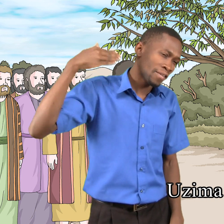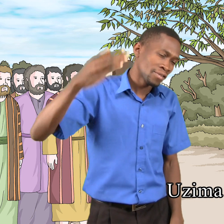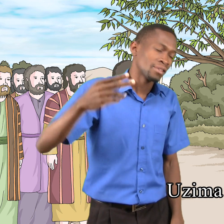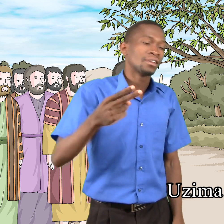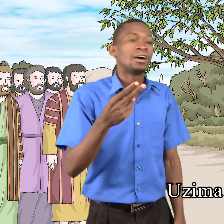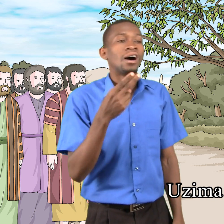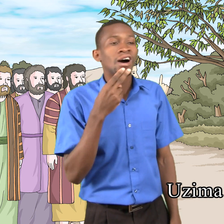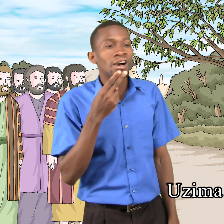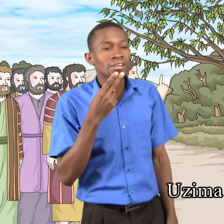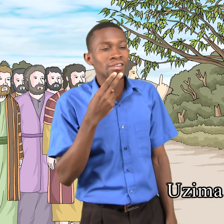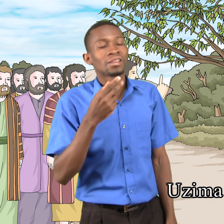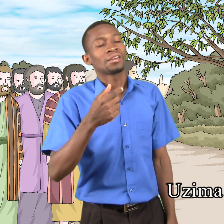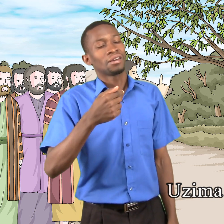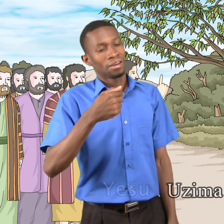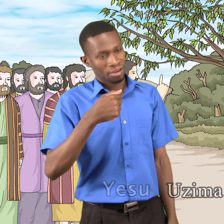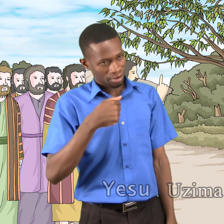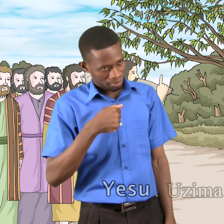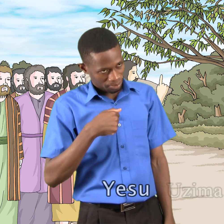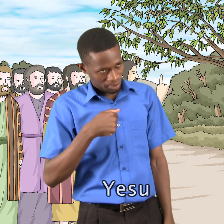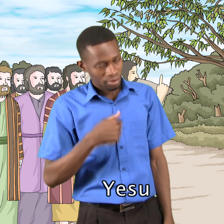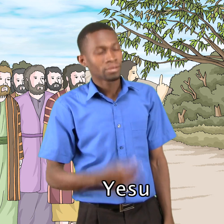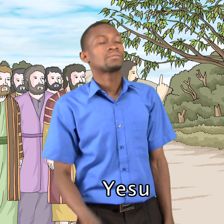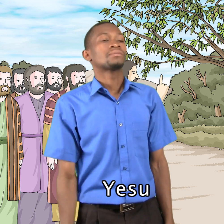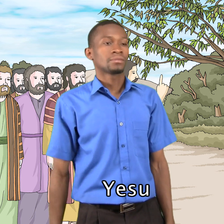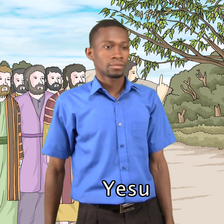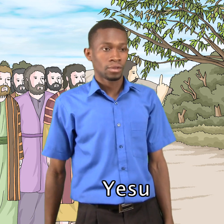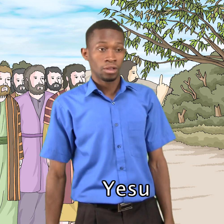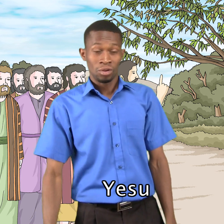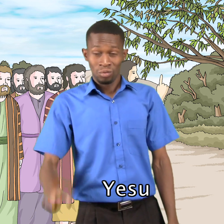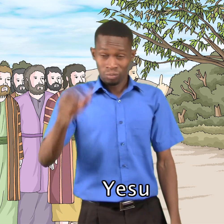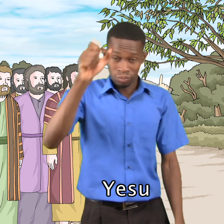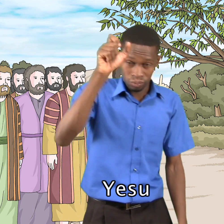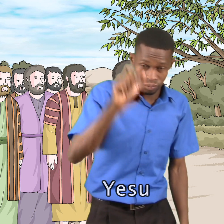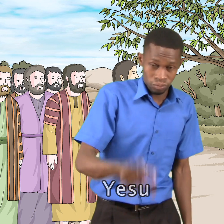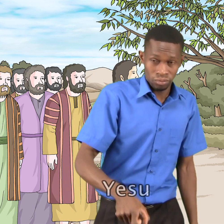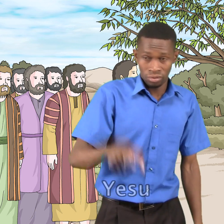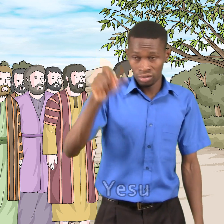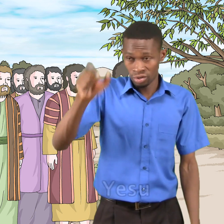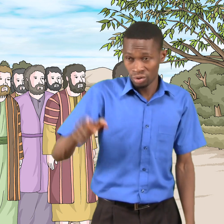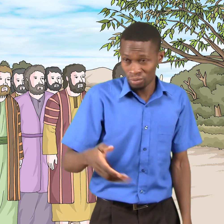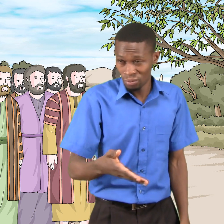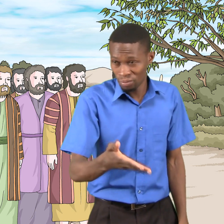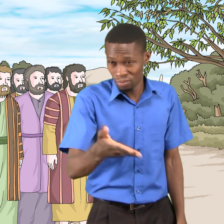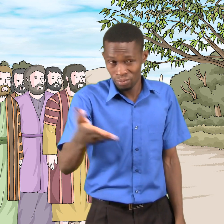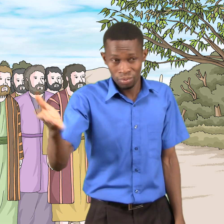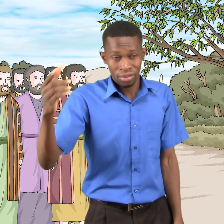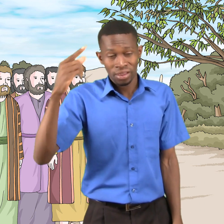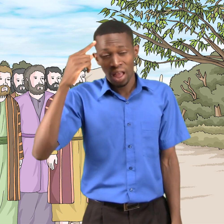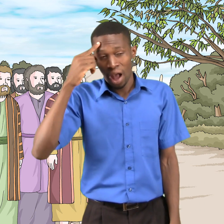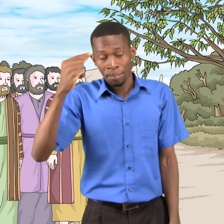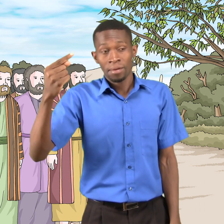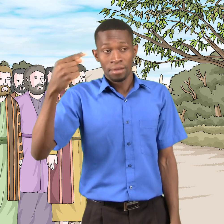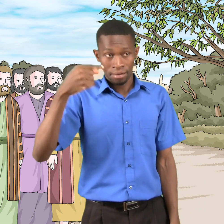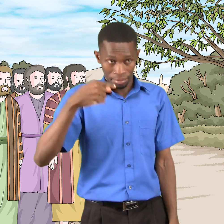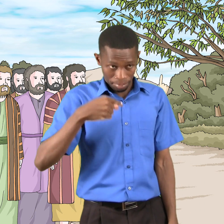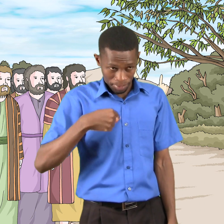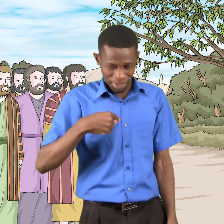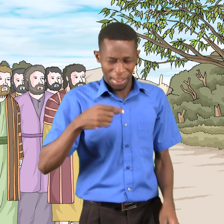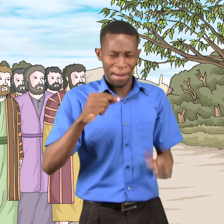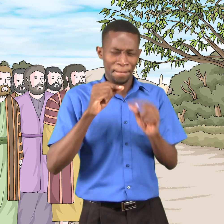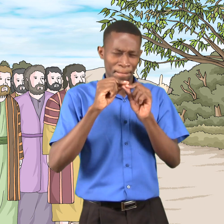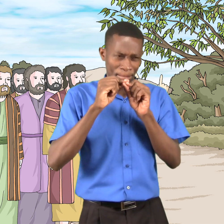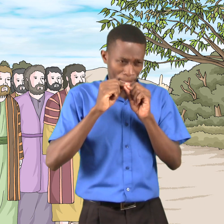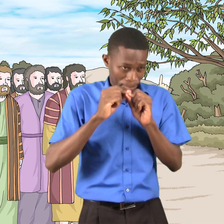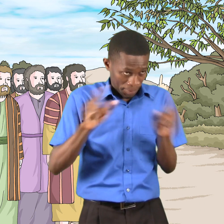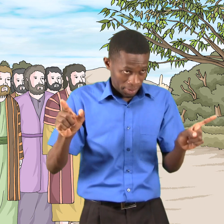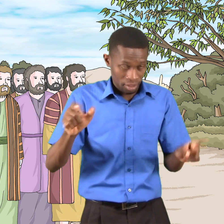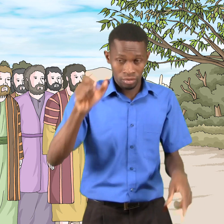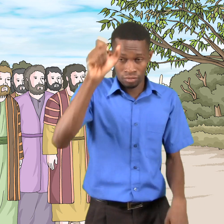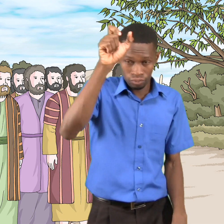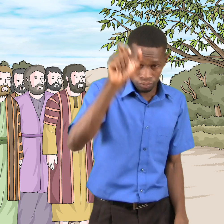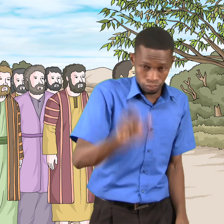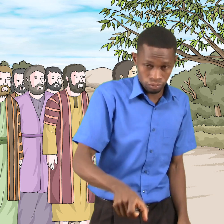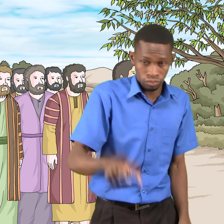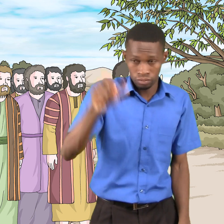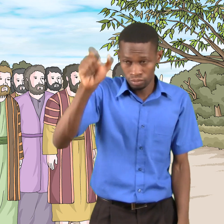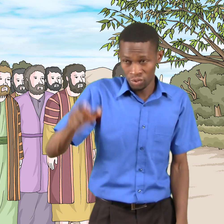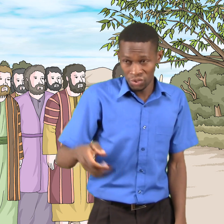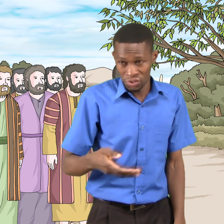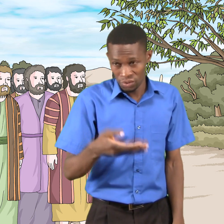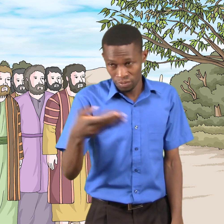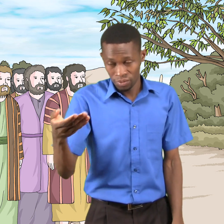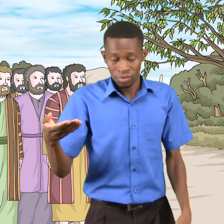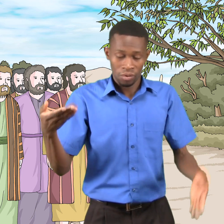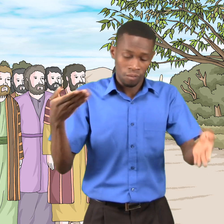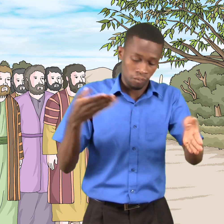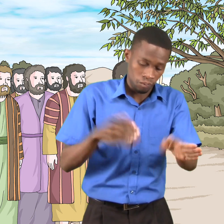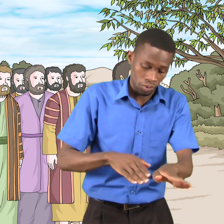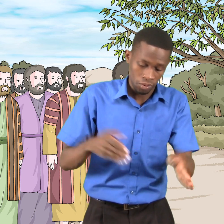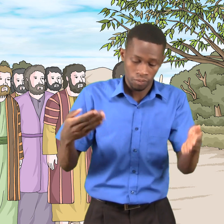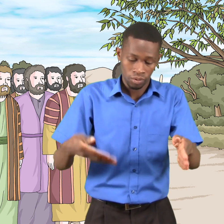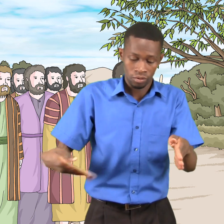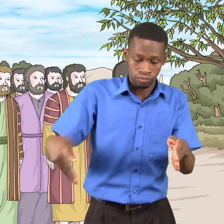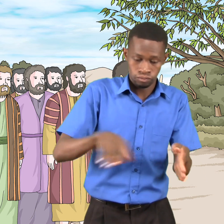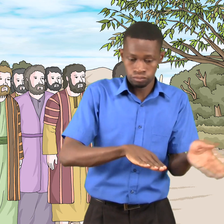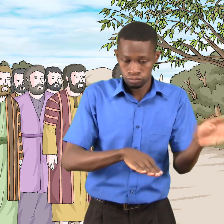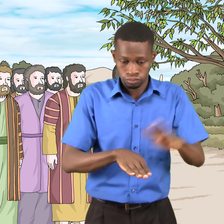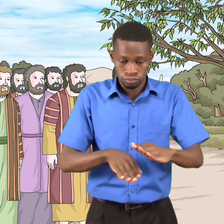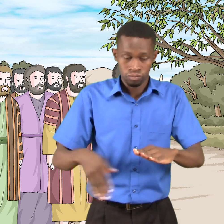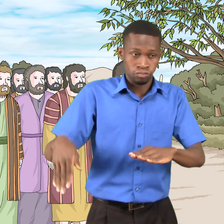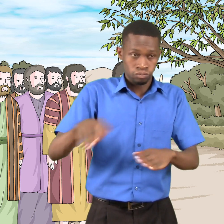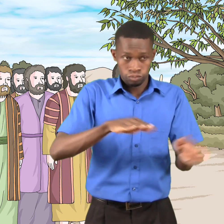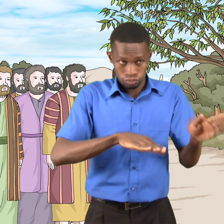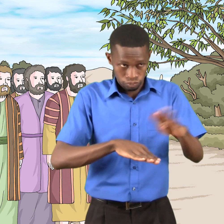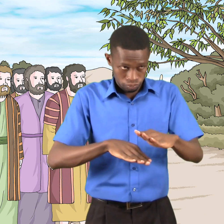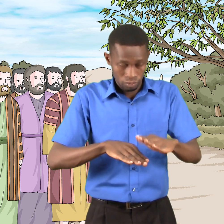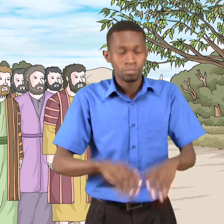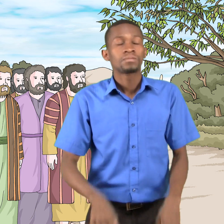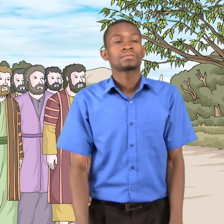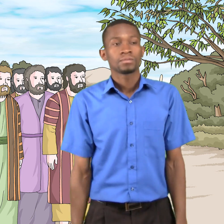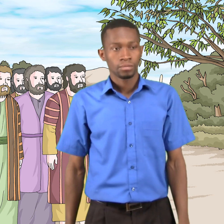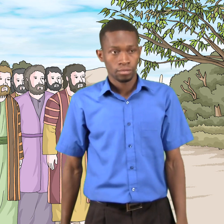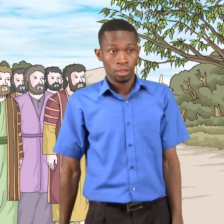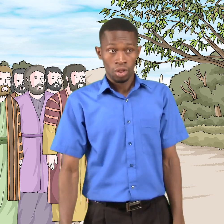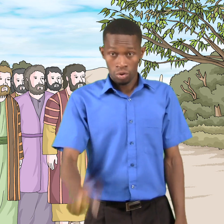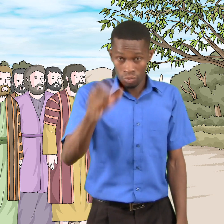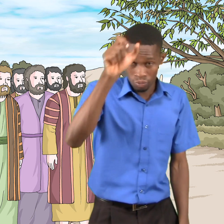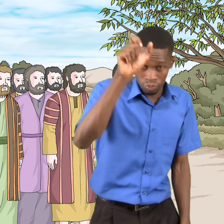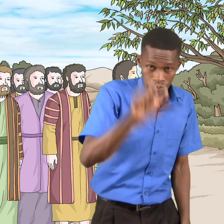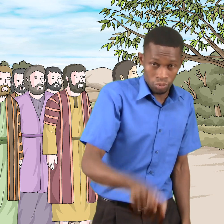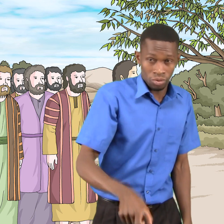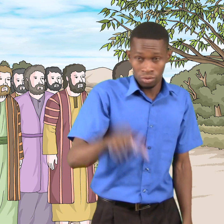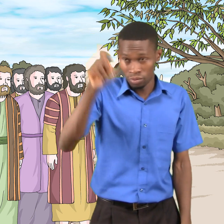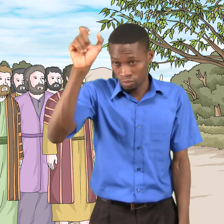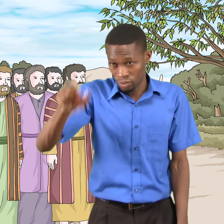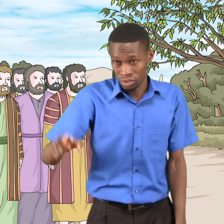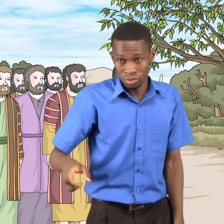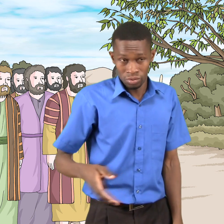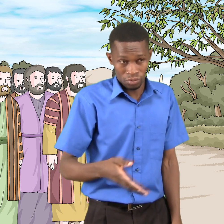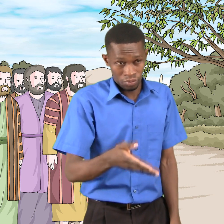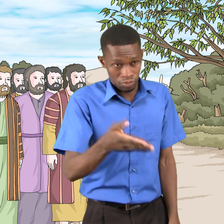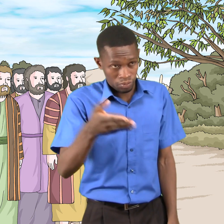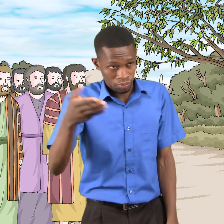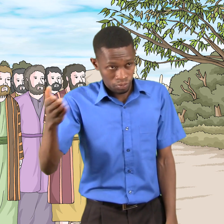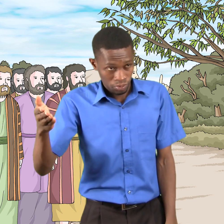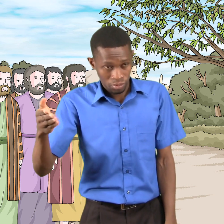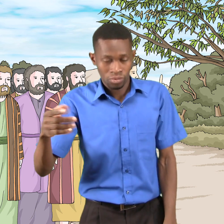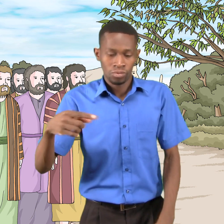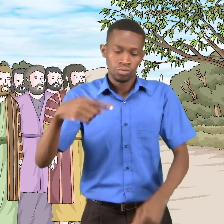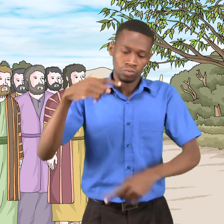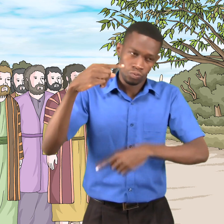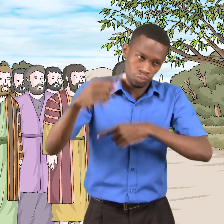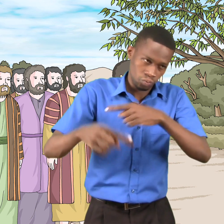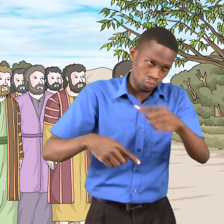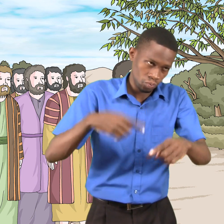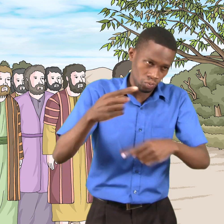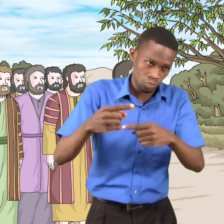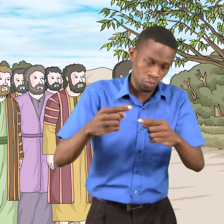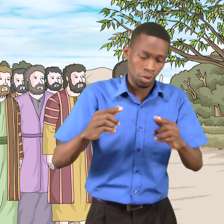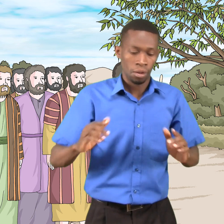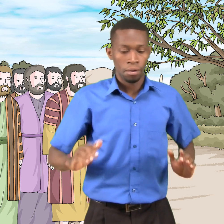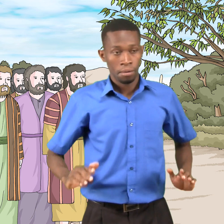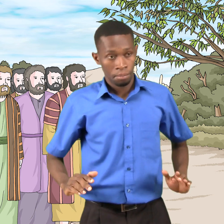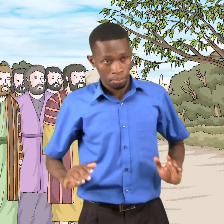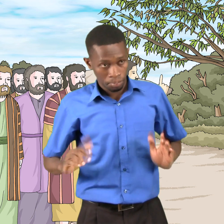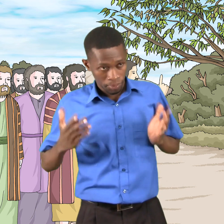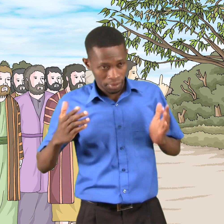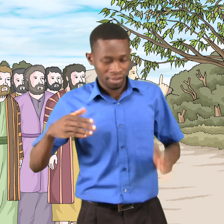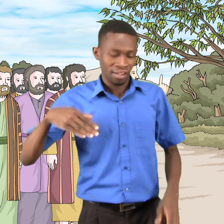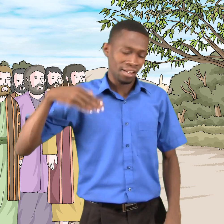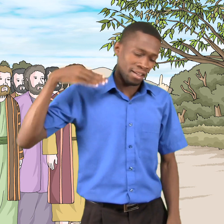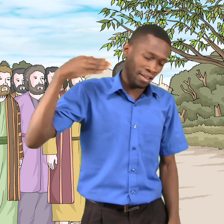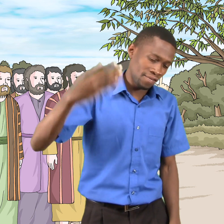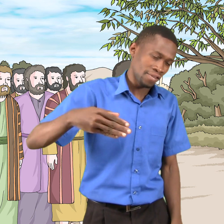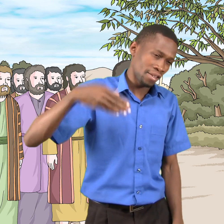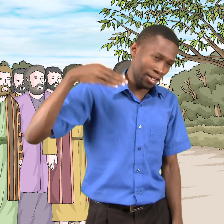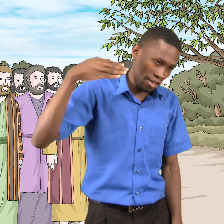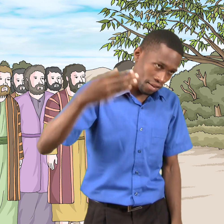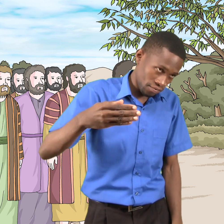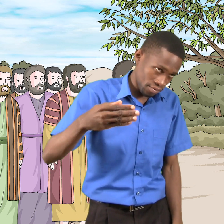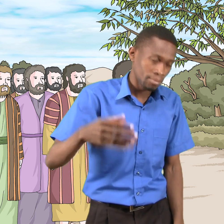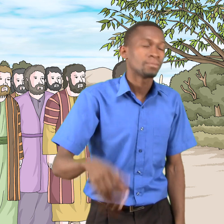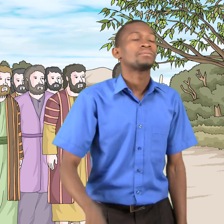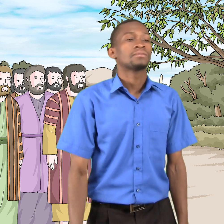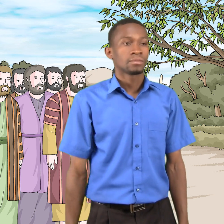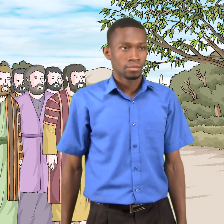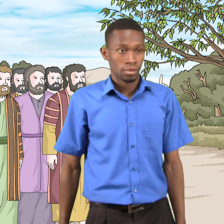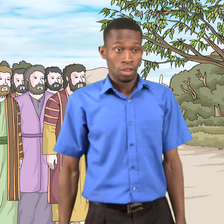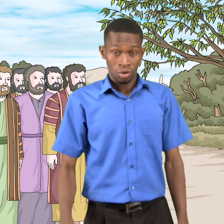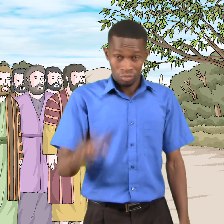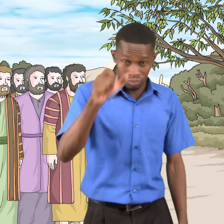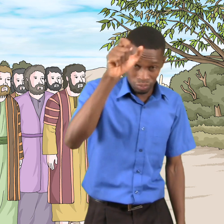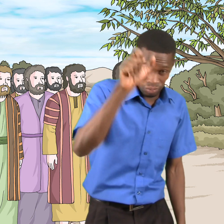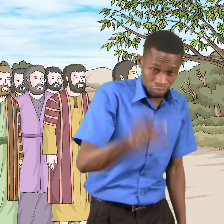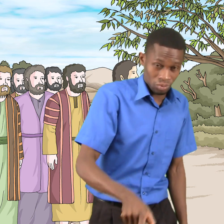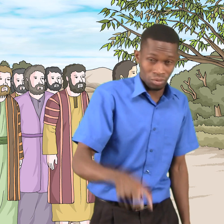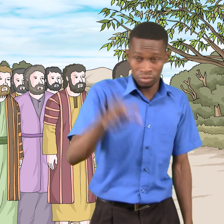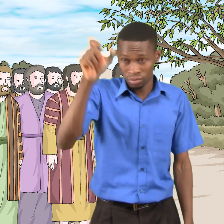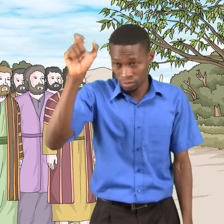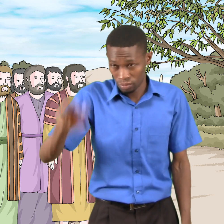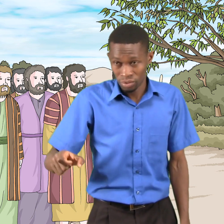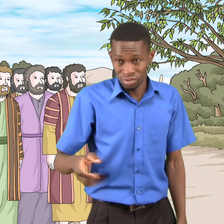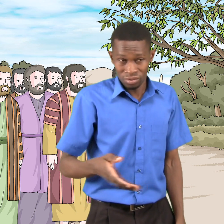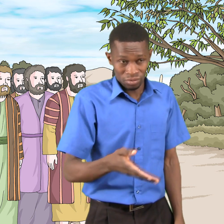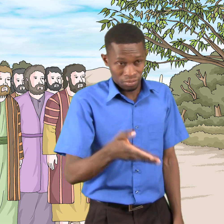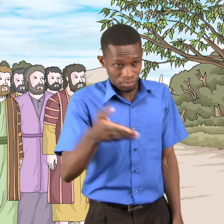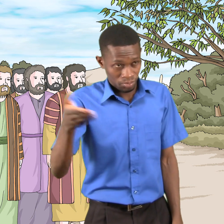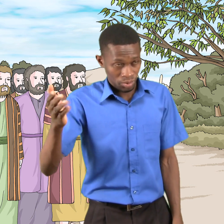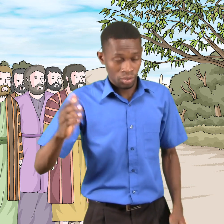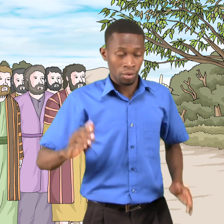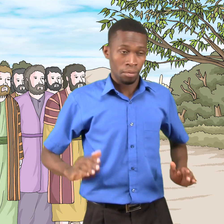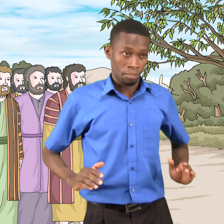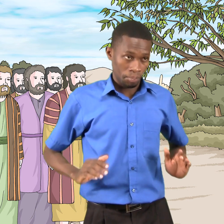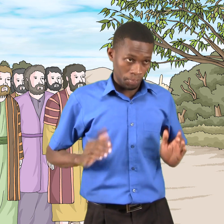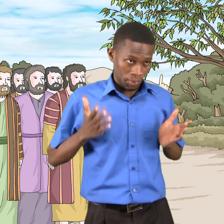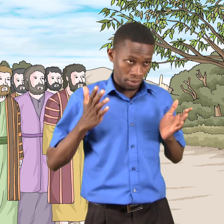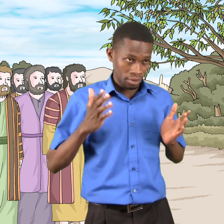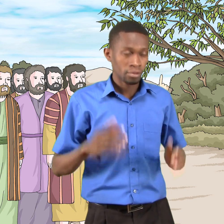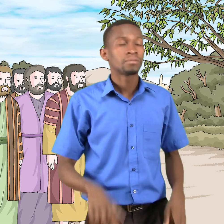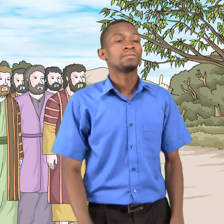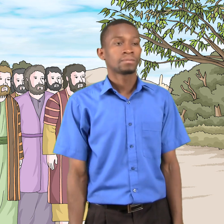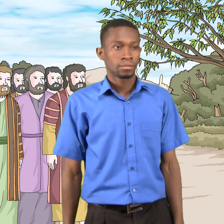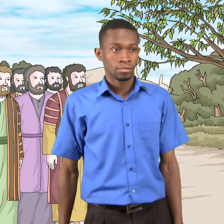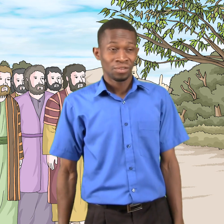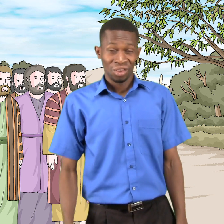And everyone who lives and believes in Me will never die. Do you believe this?”